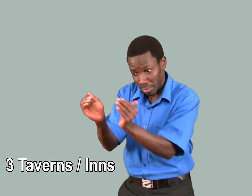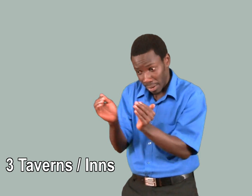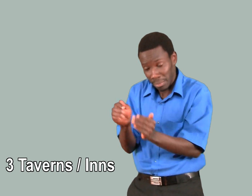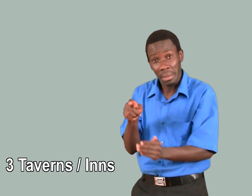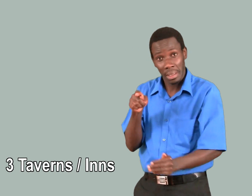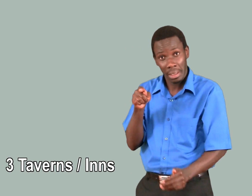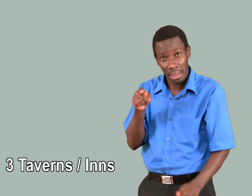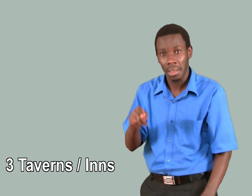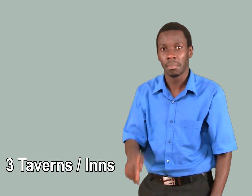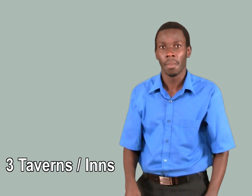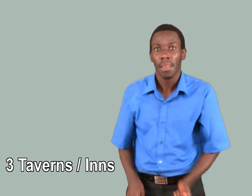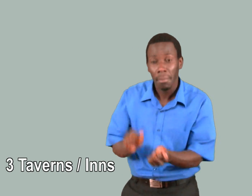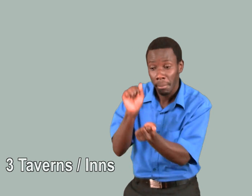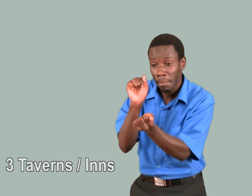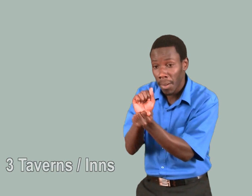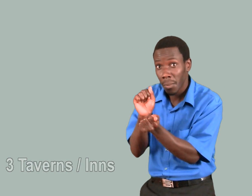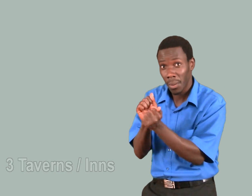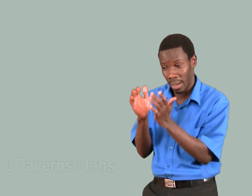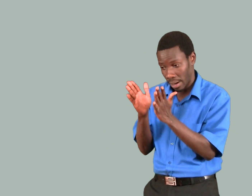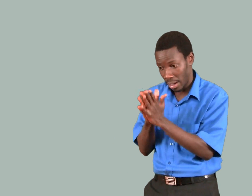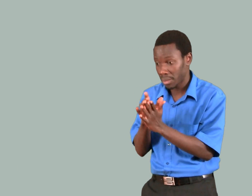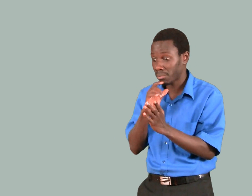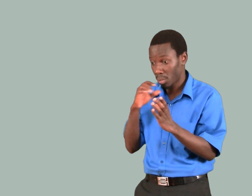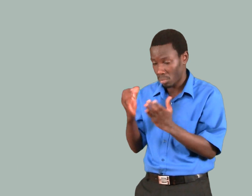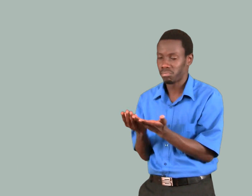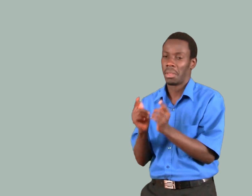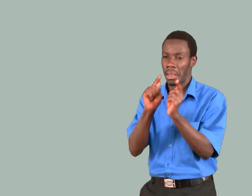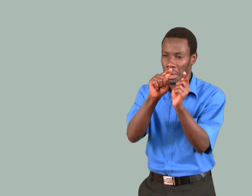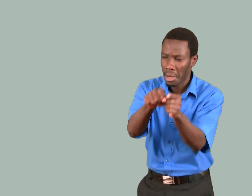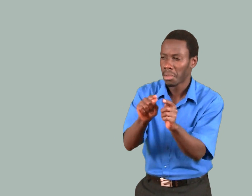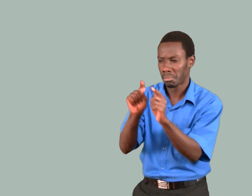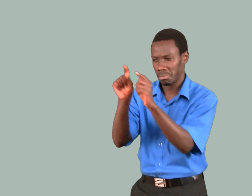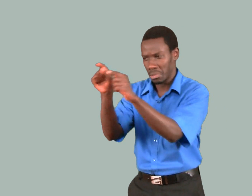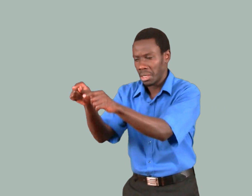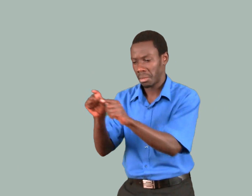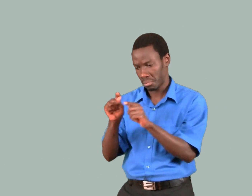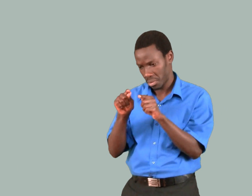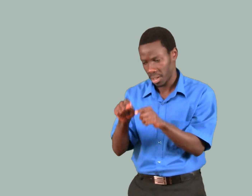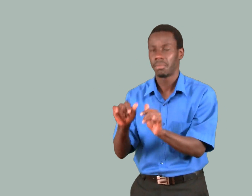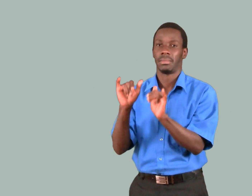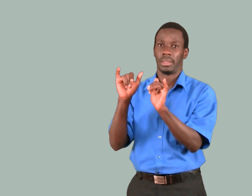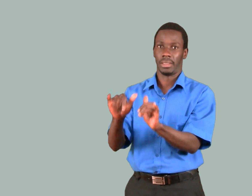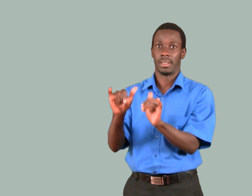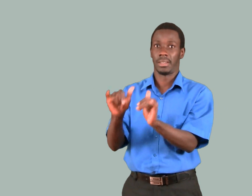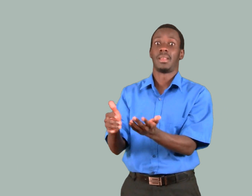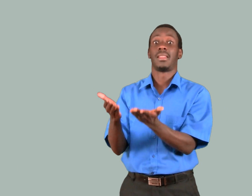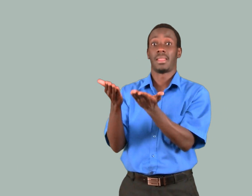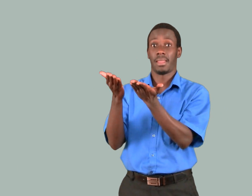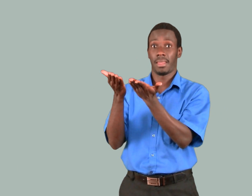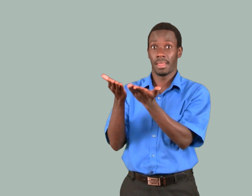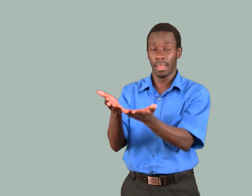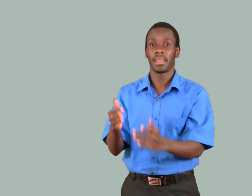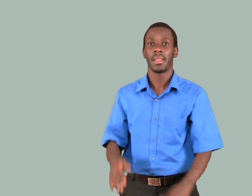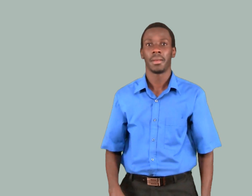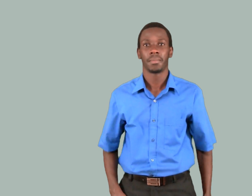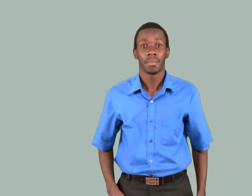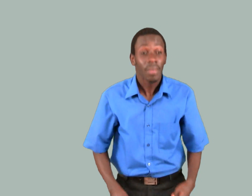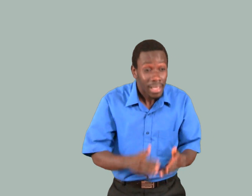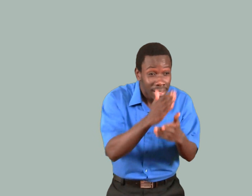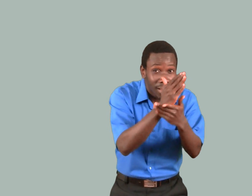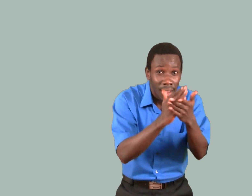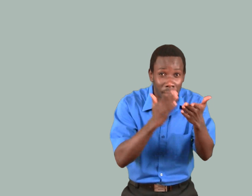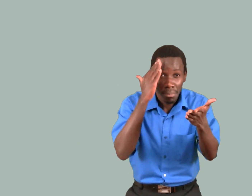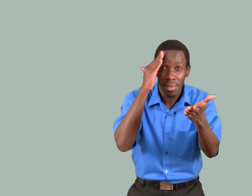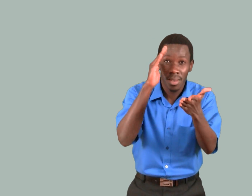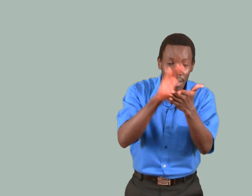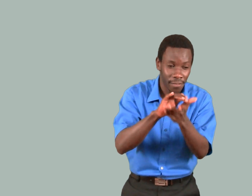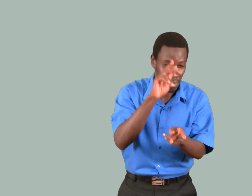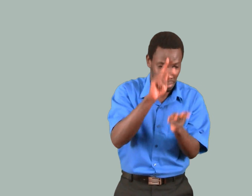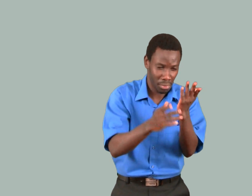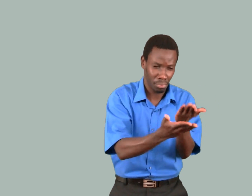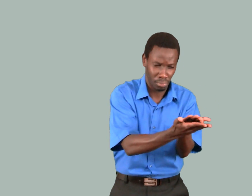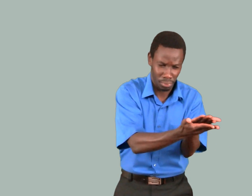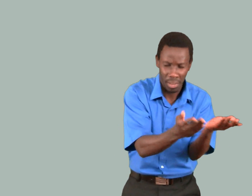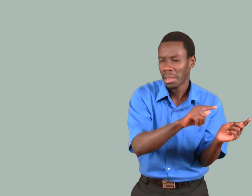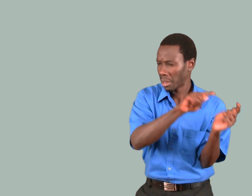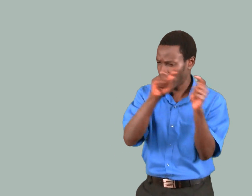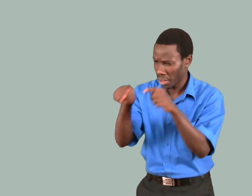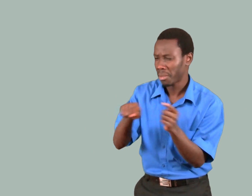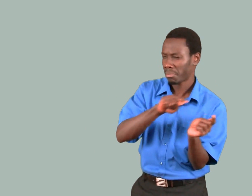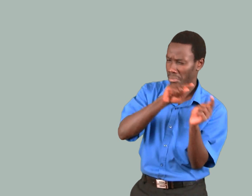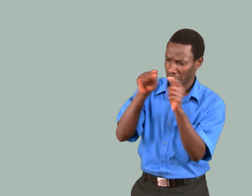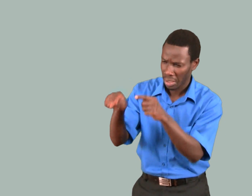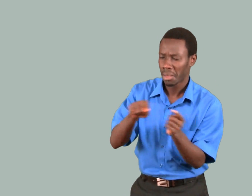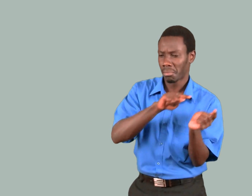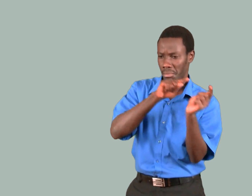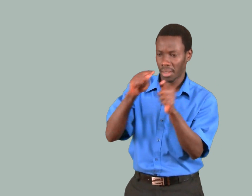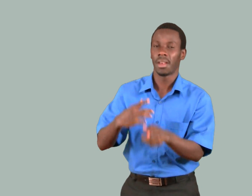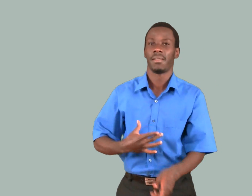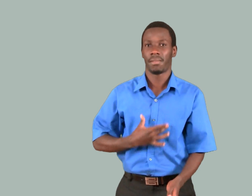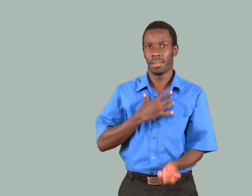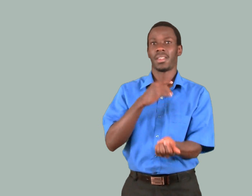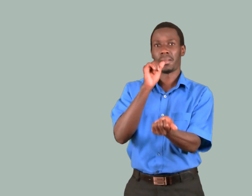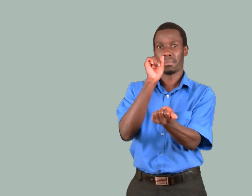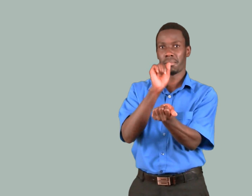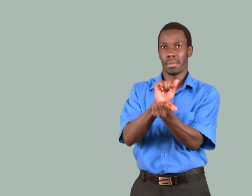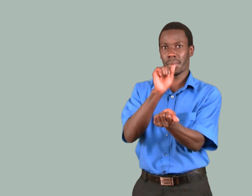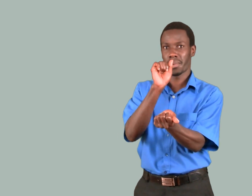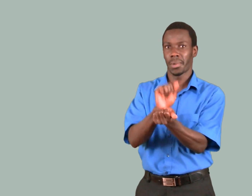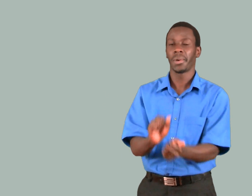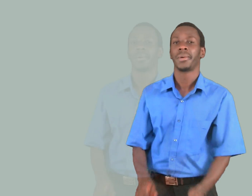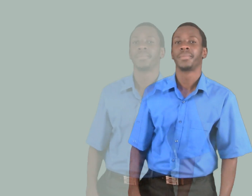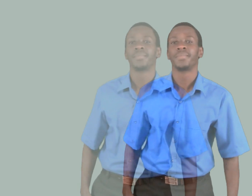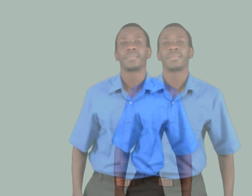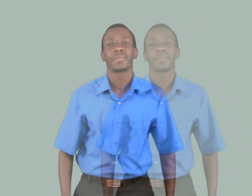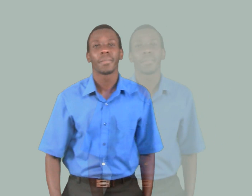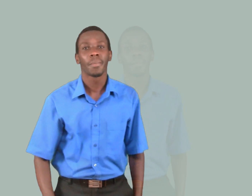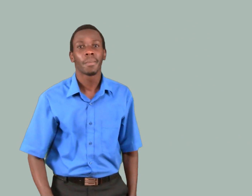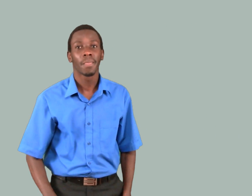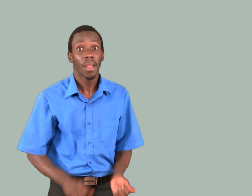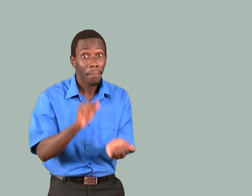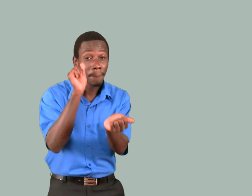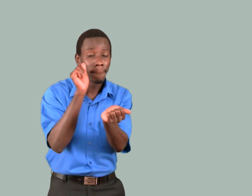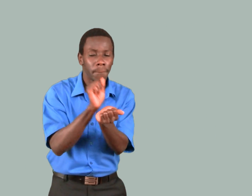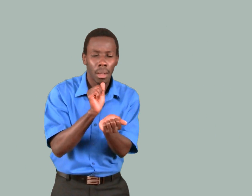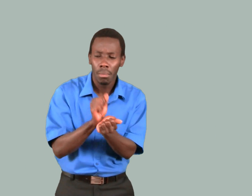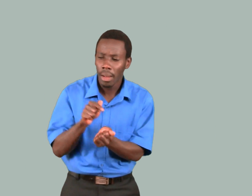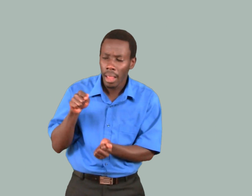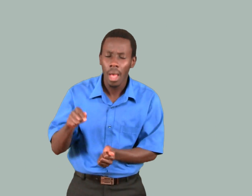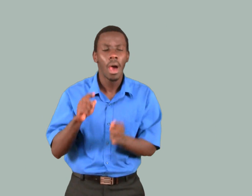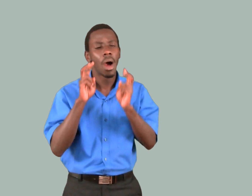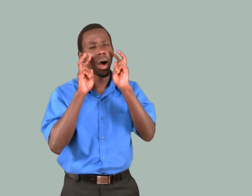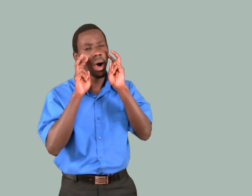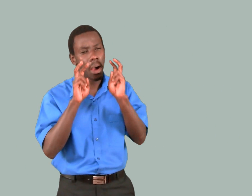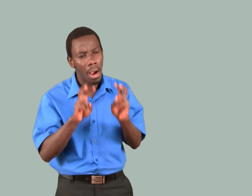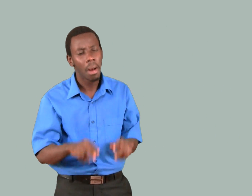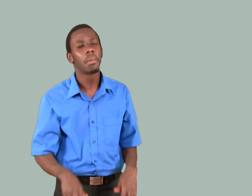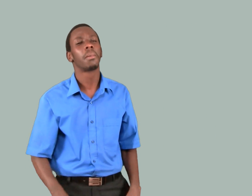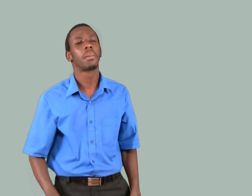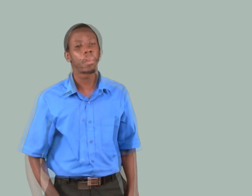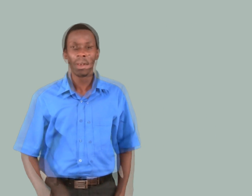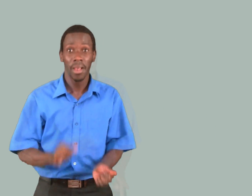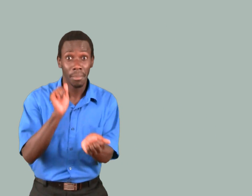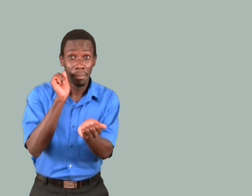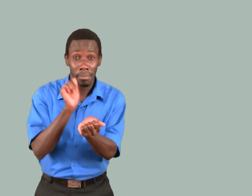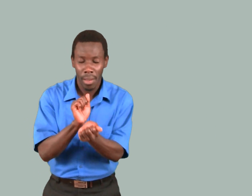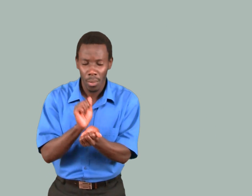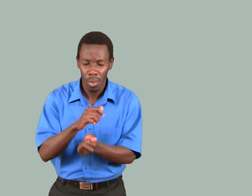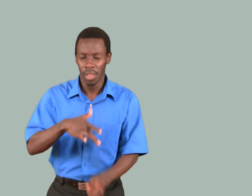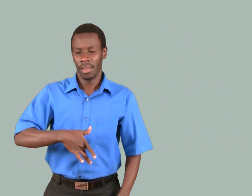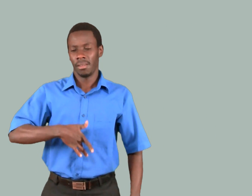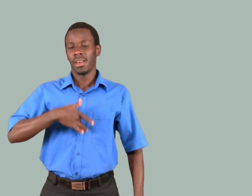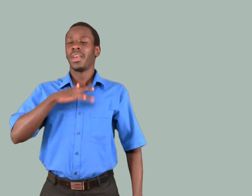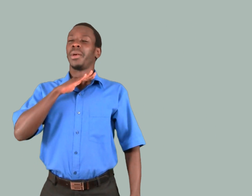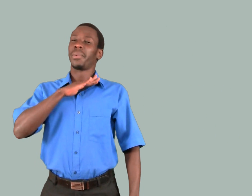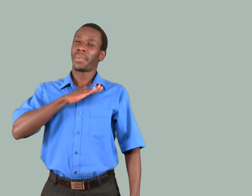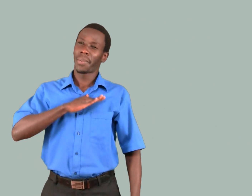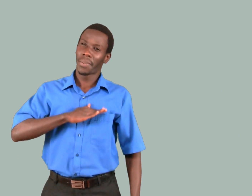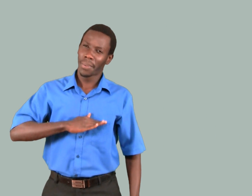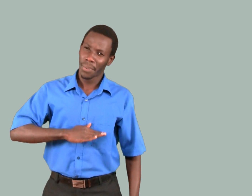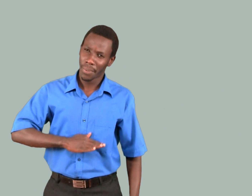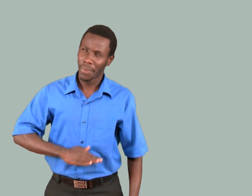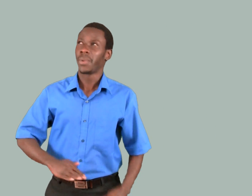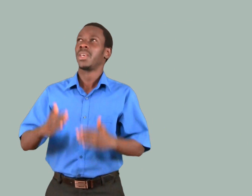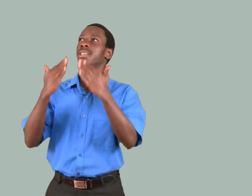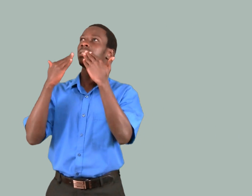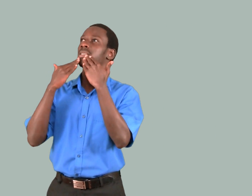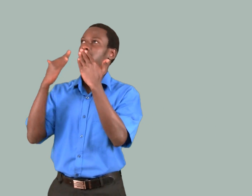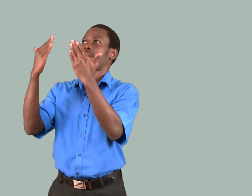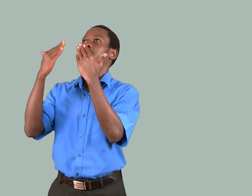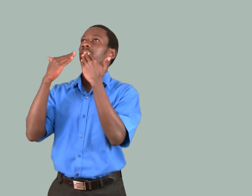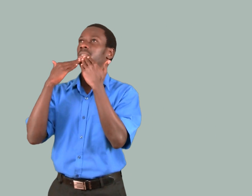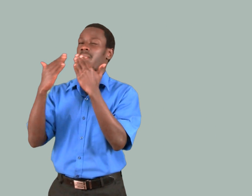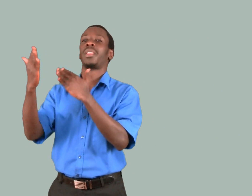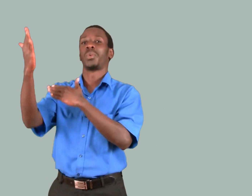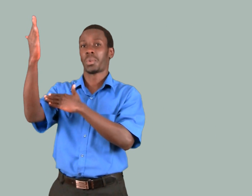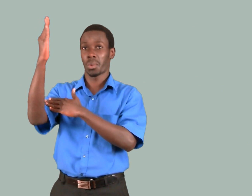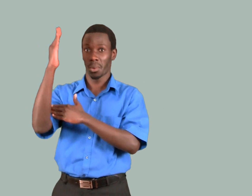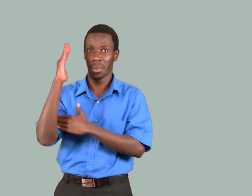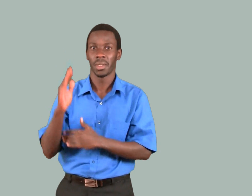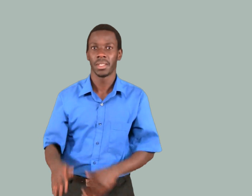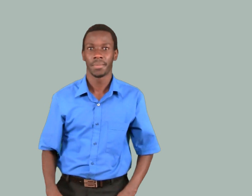When Paul saw them, he was encouraged and gave thanks to God.